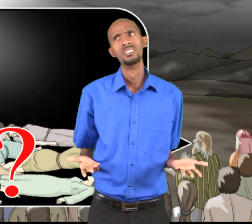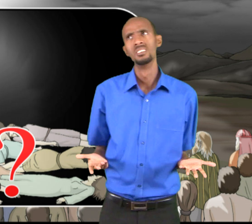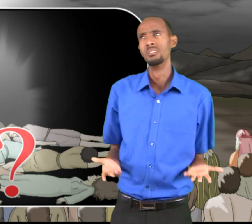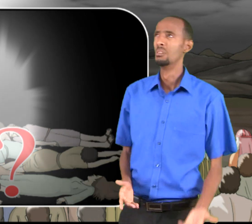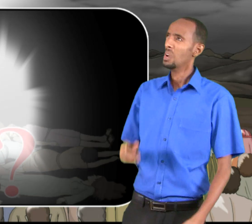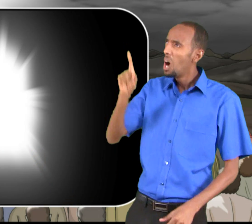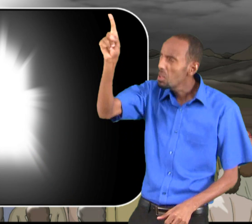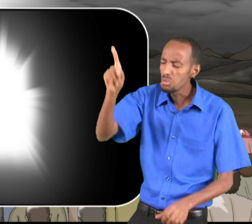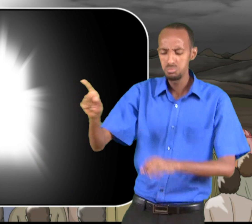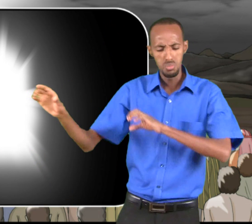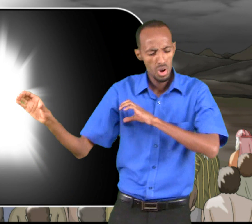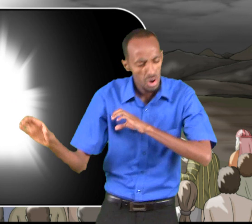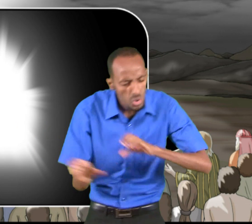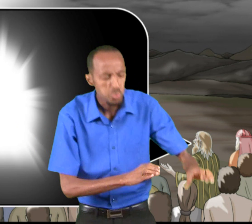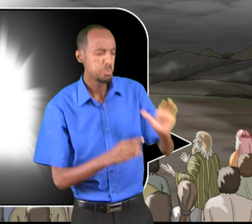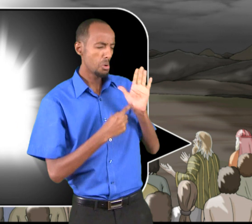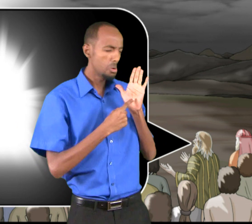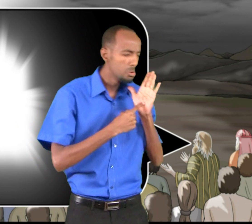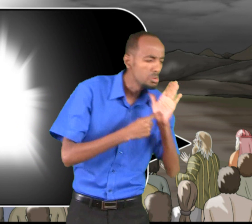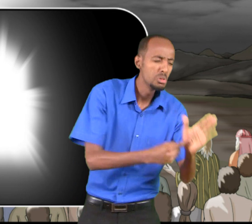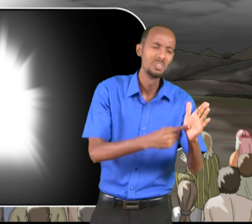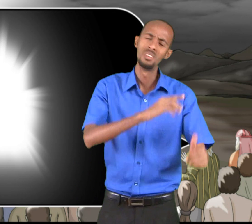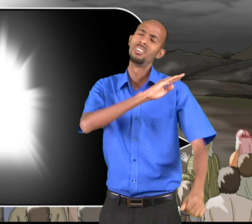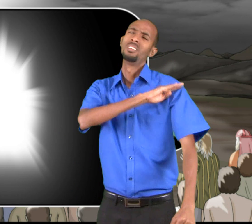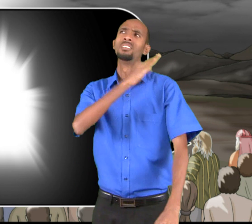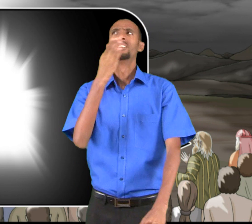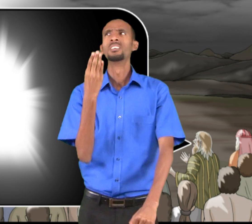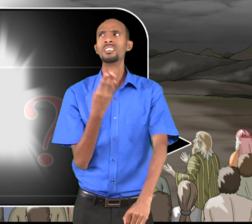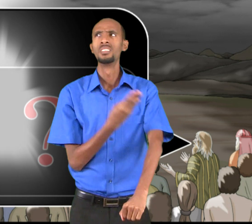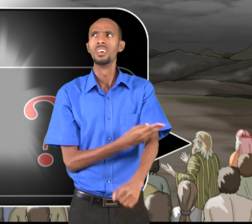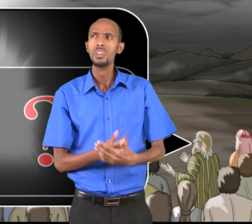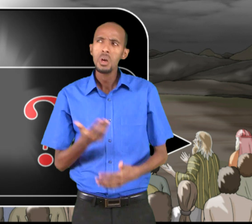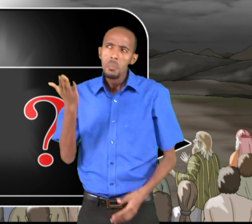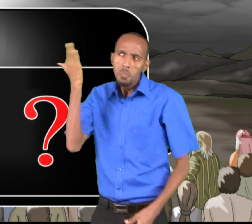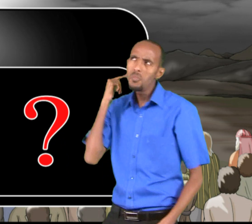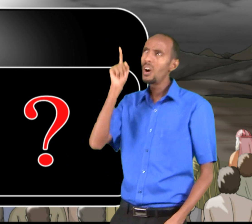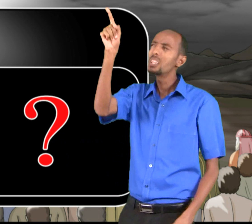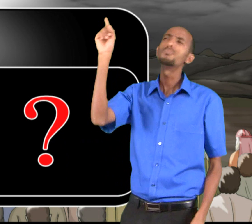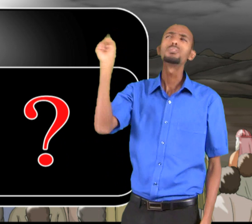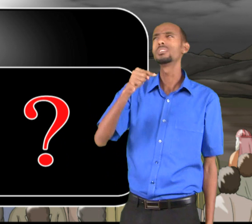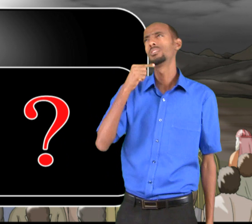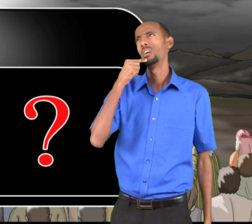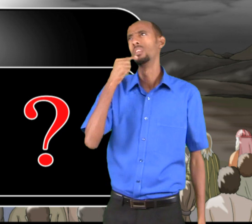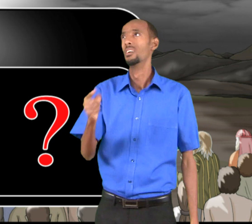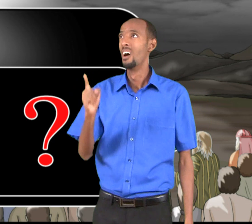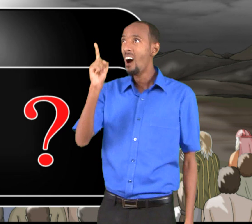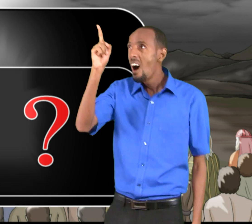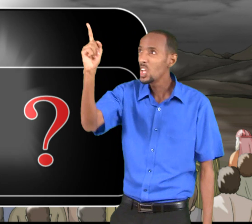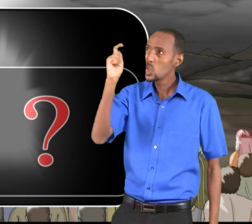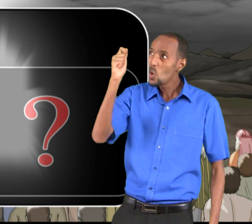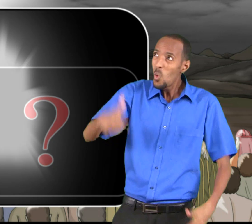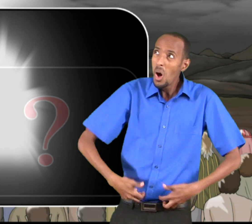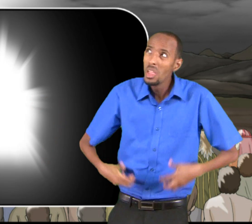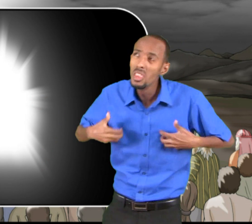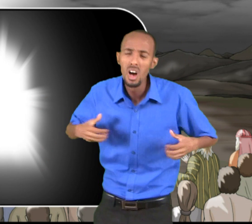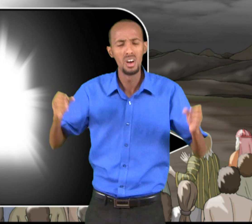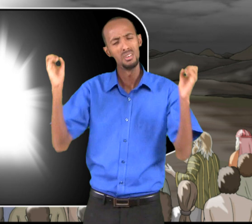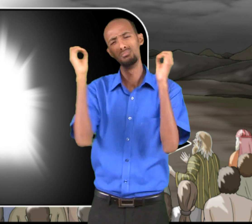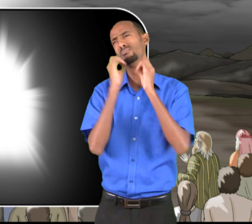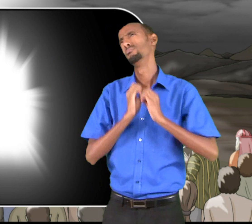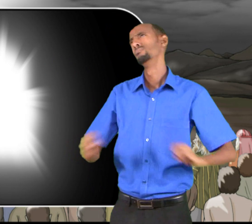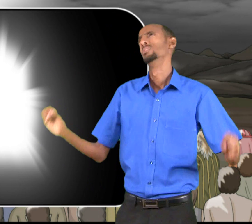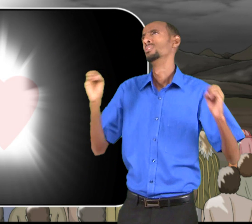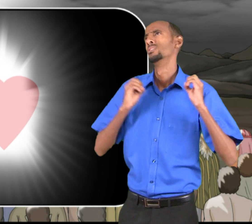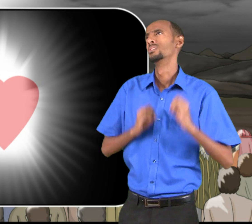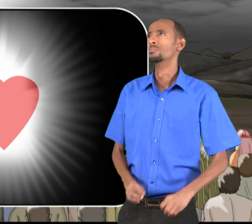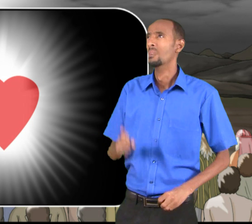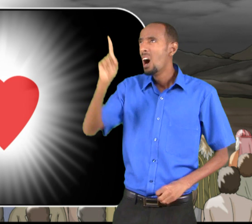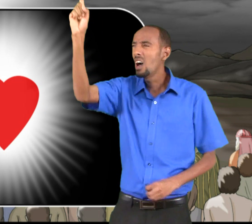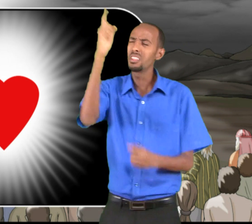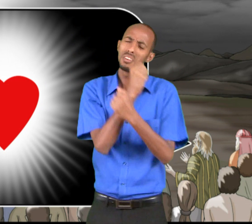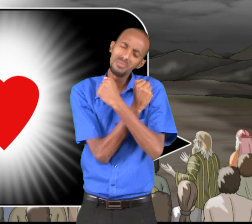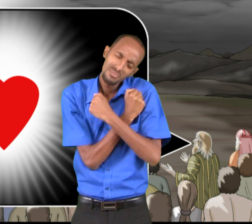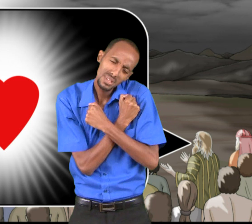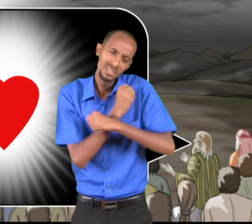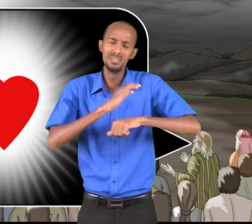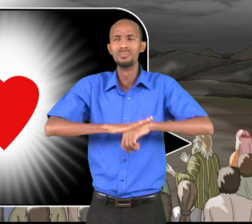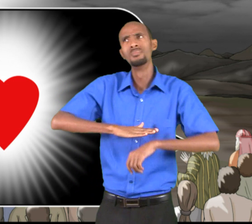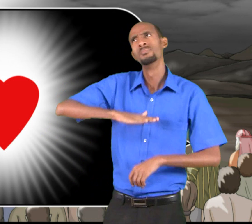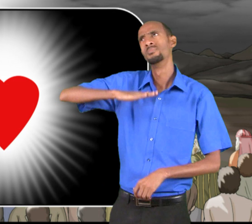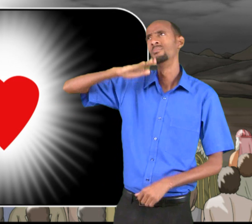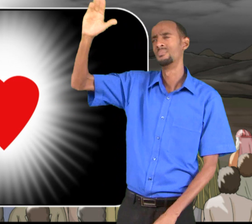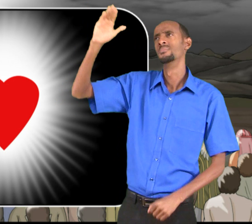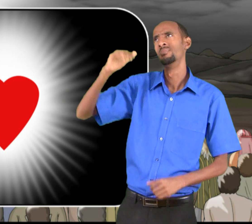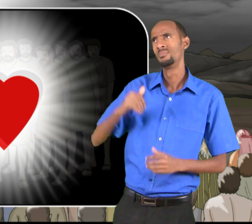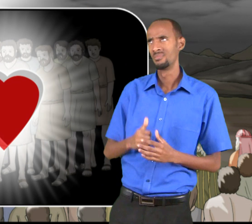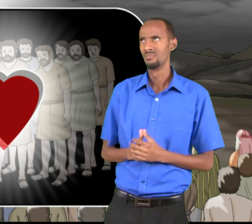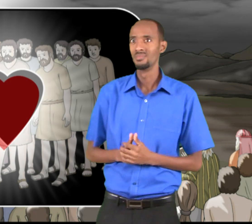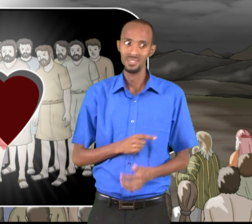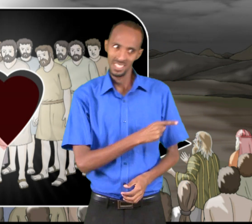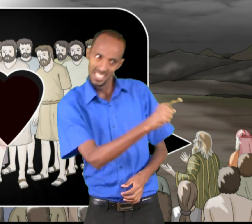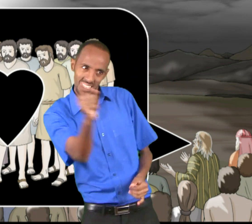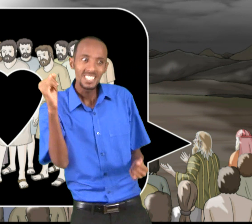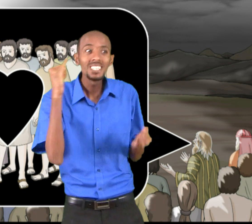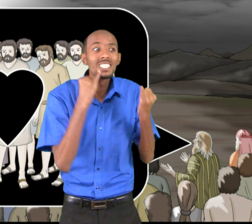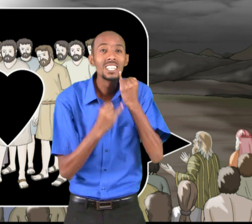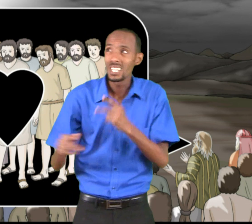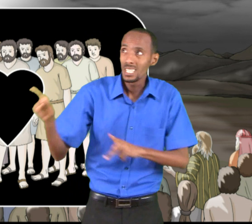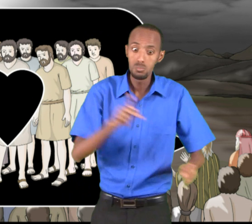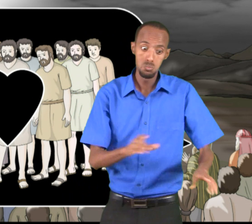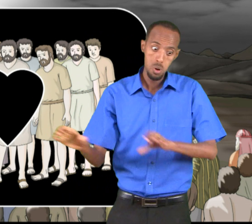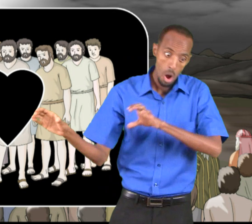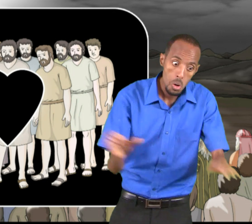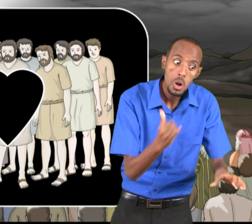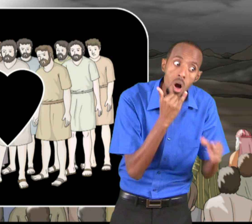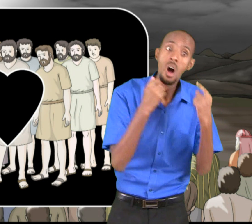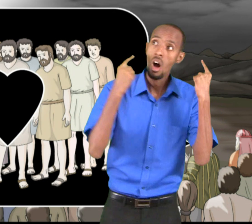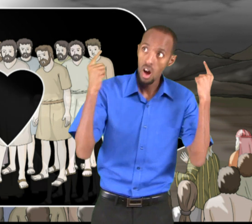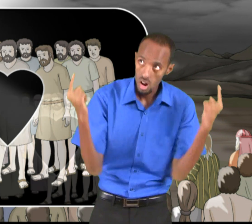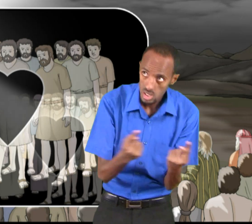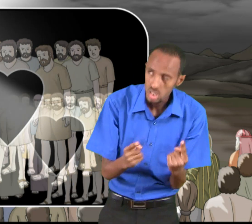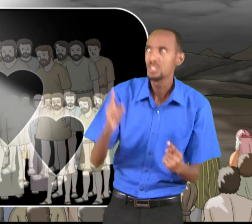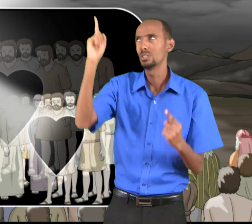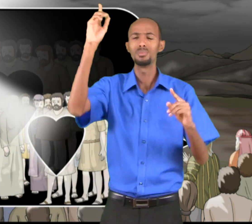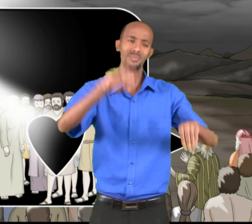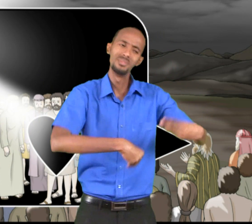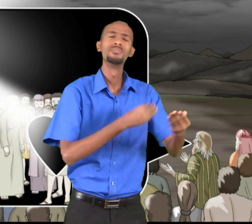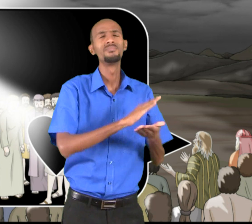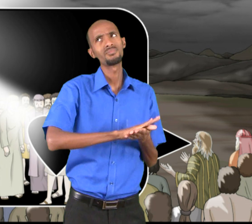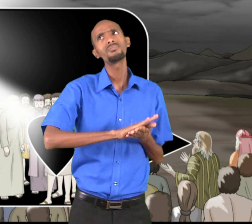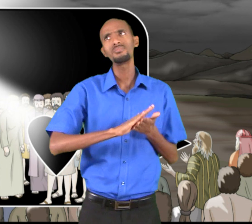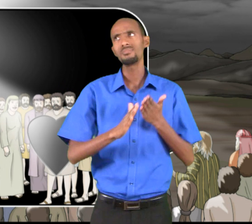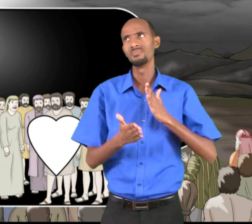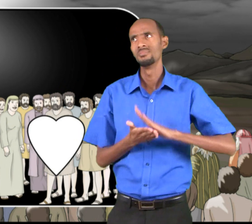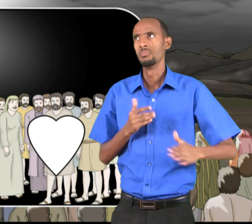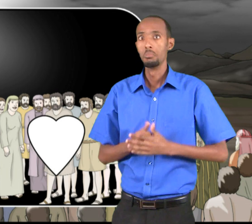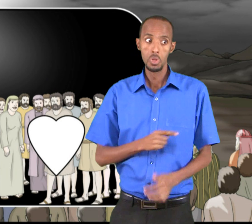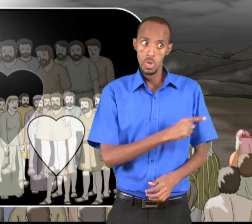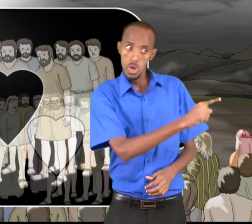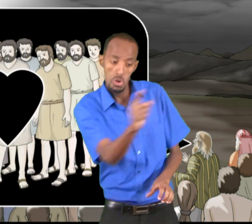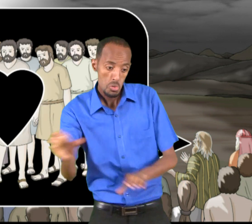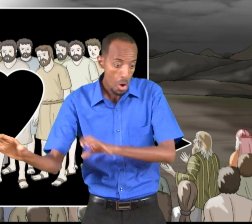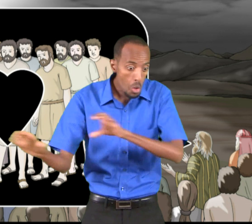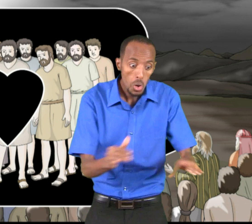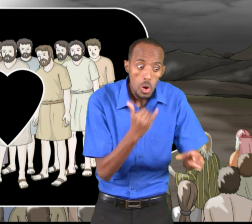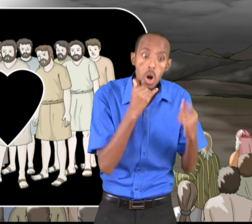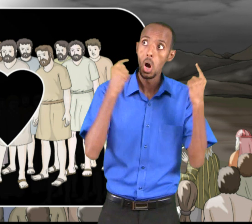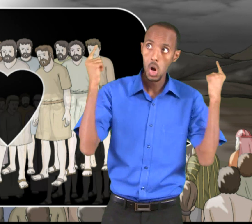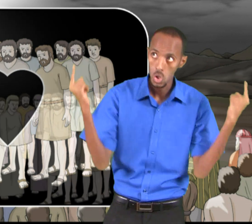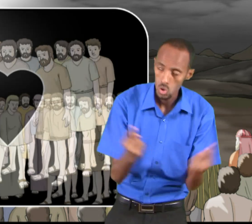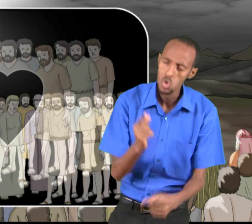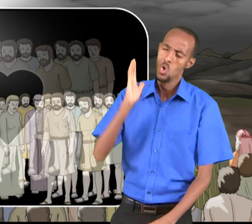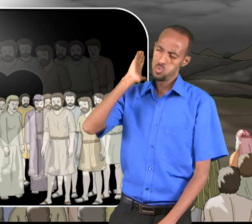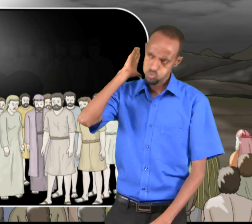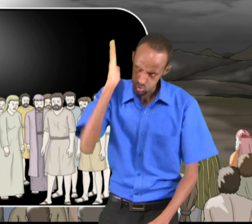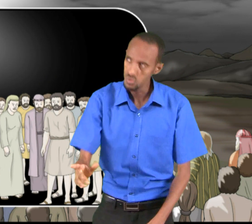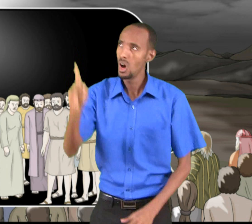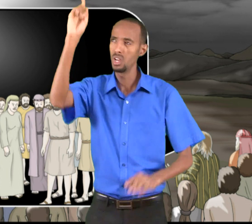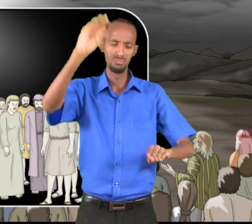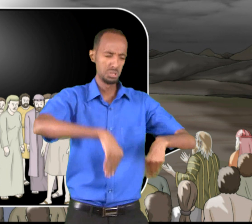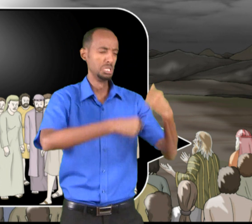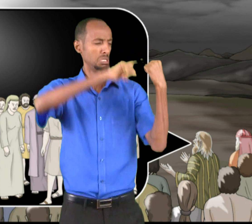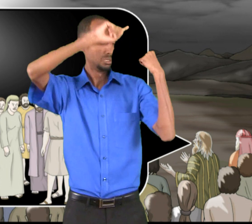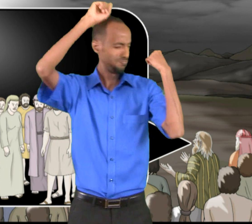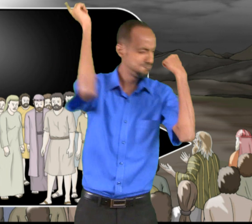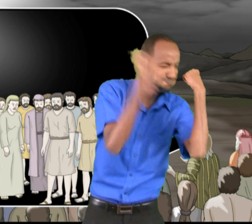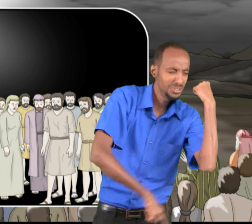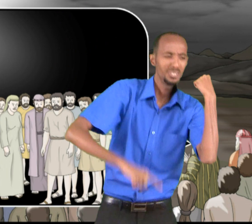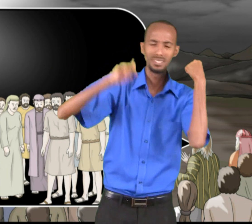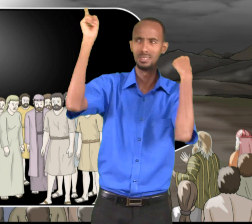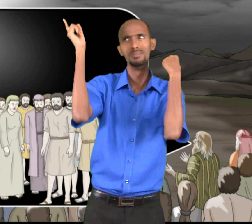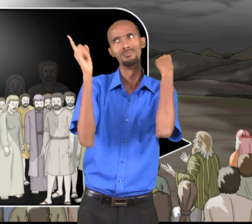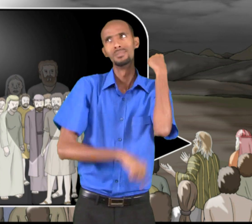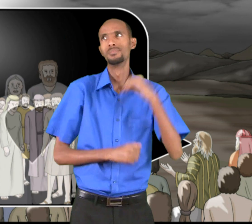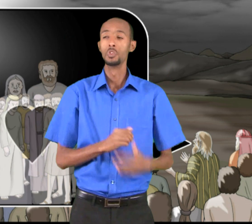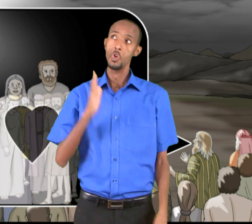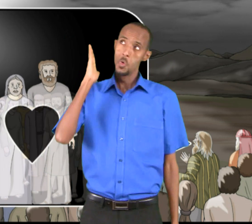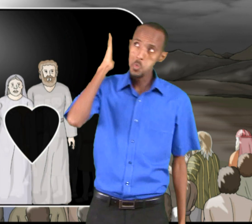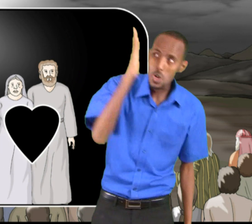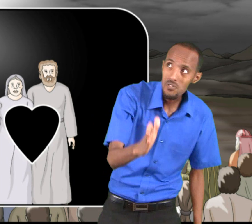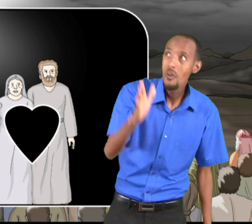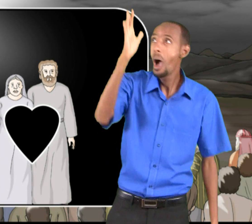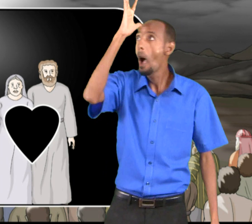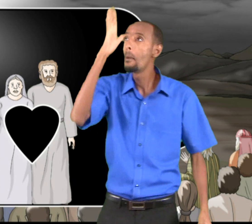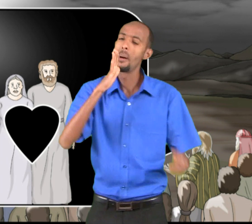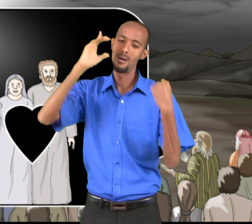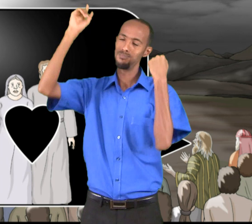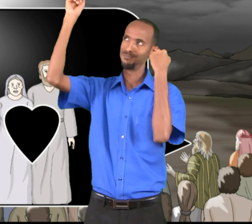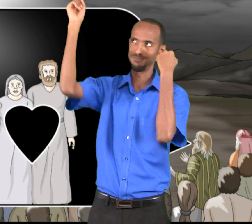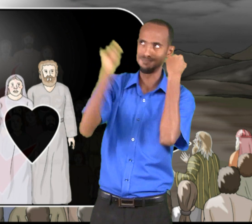So now I pray, may the power of my Lord be magnified, just as You have declared: ‘The LORD is slow to anger and abounding in loving devotion, forgiving iniquity and transgression. Yet He will by no means leave the guilty unpunished;